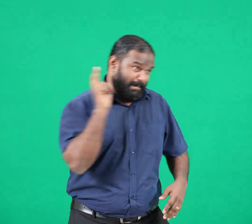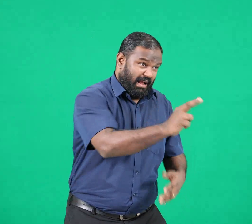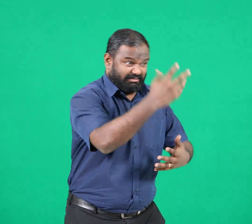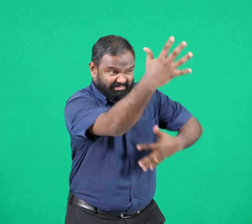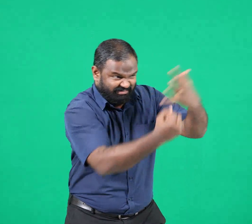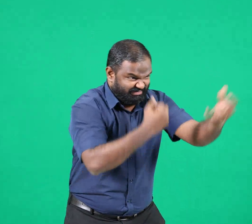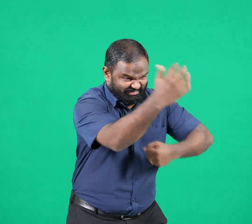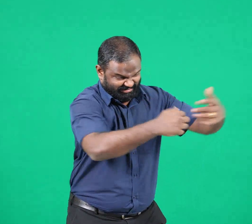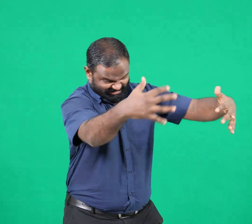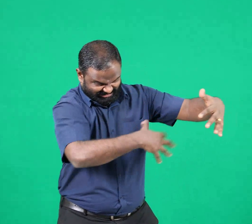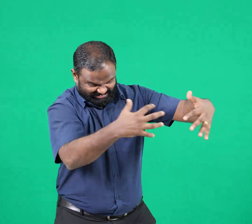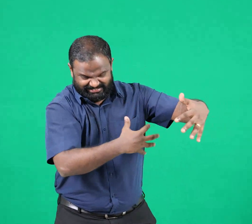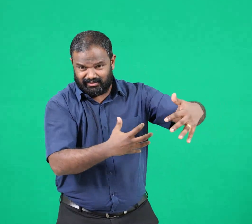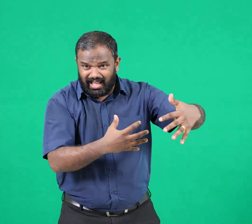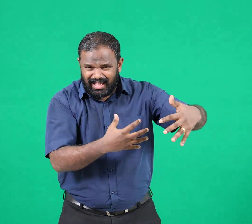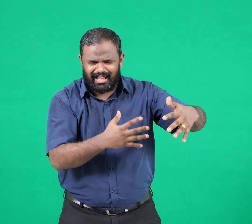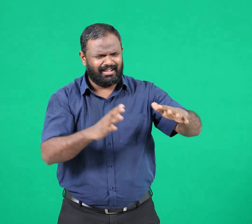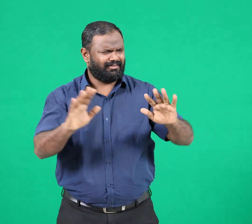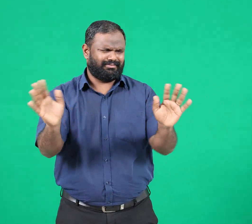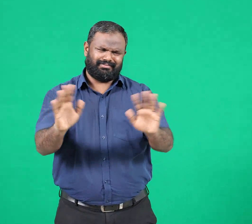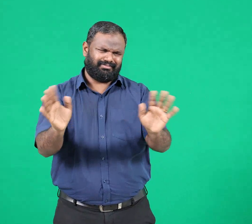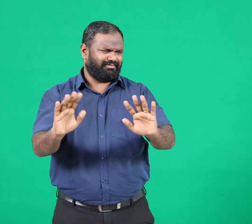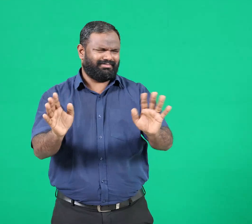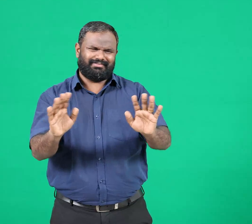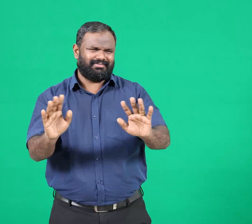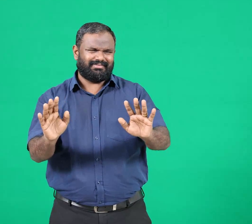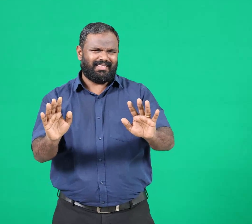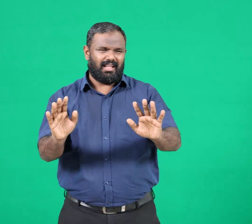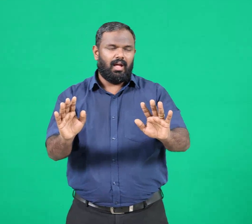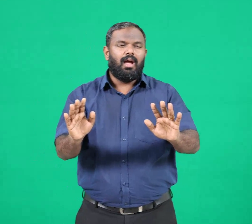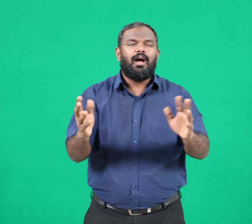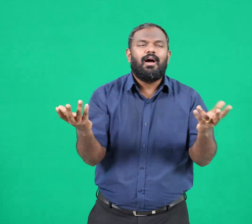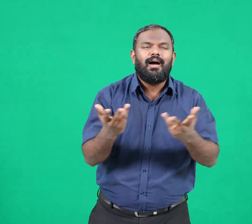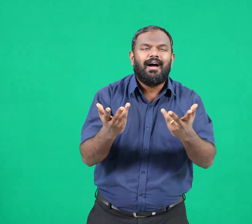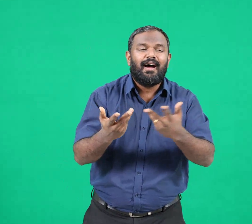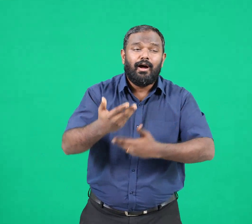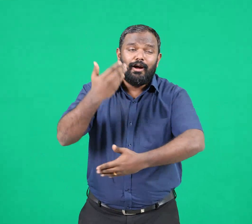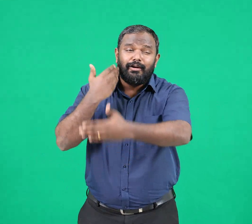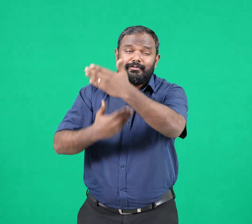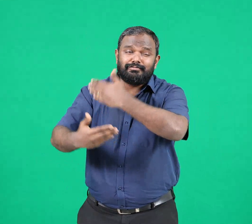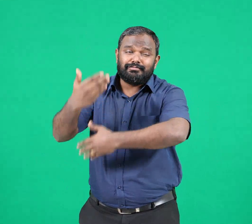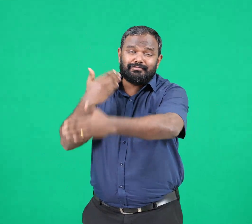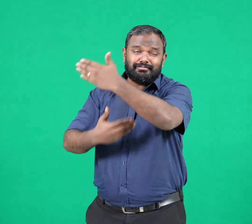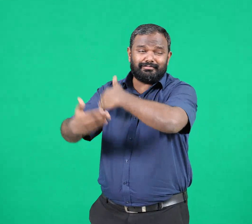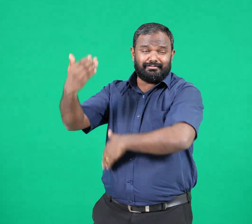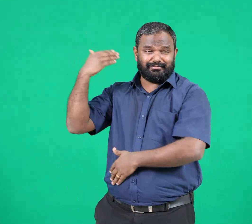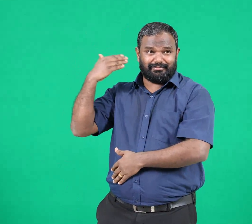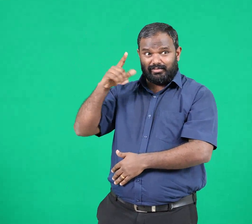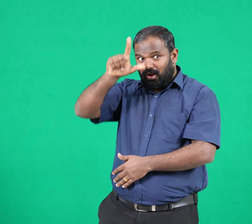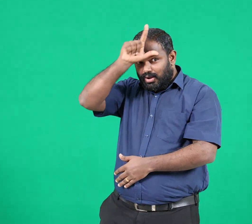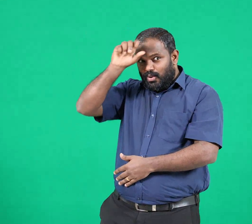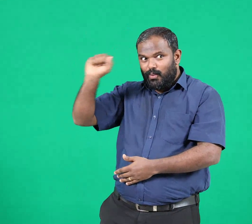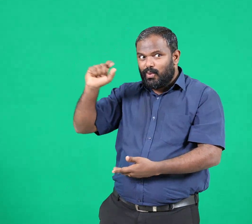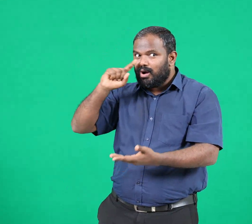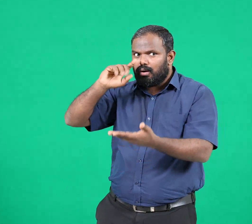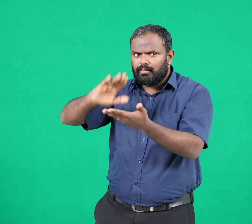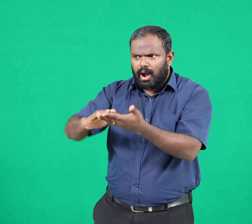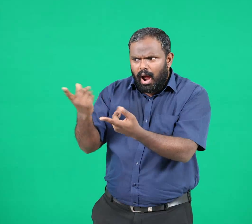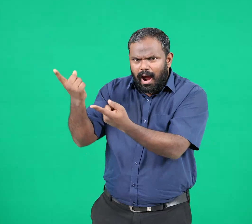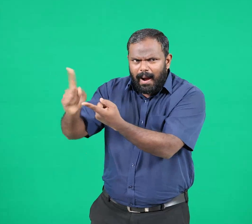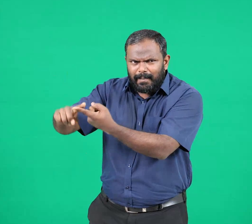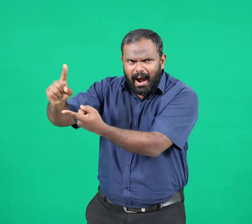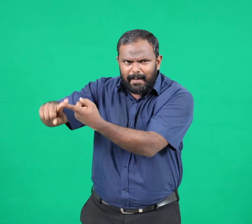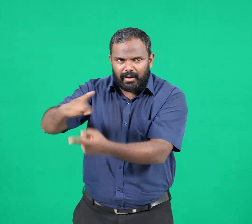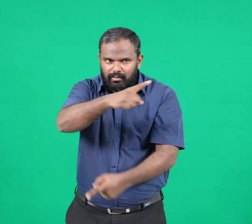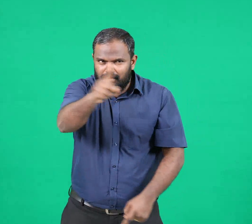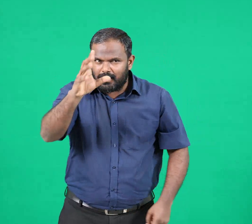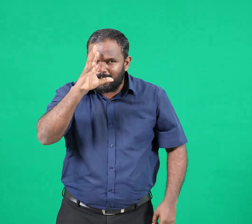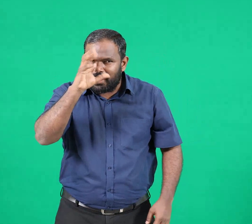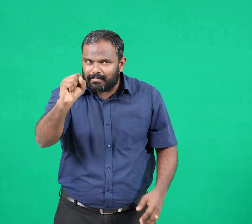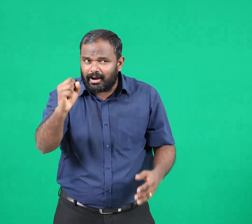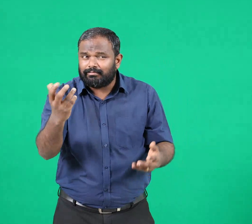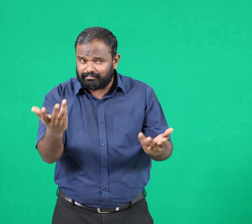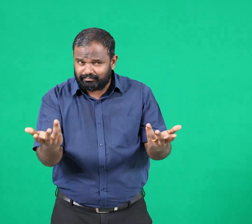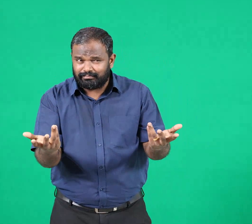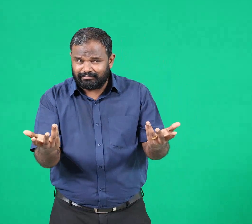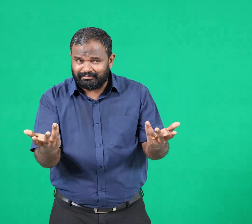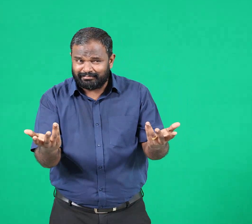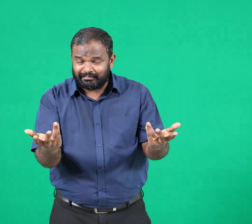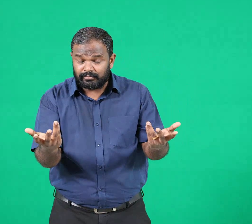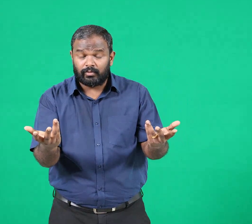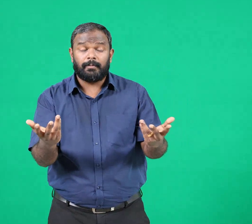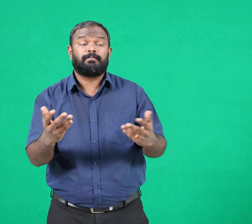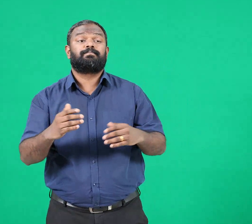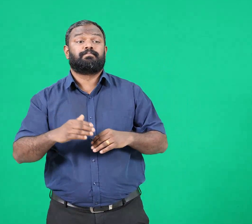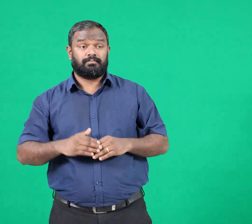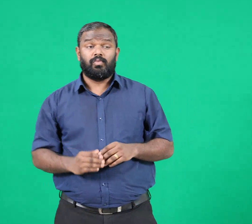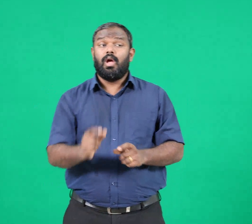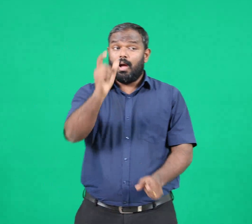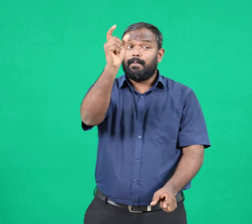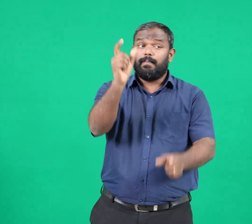Remember Lot's wife!